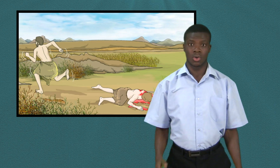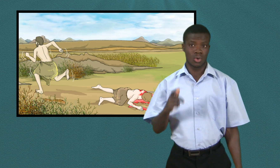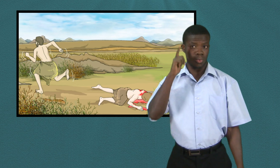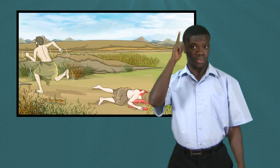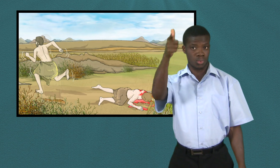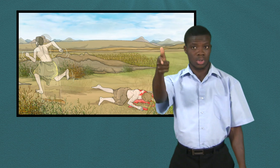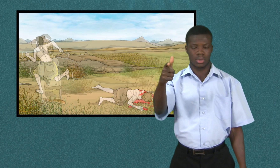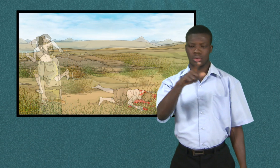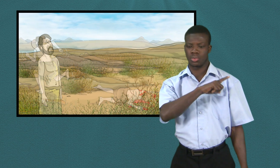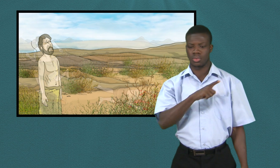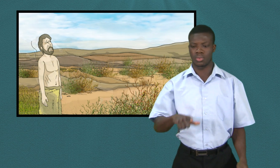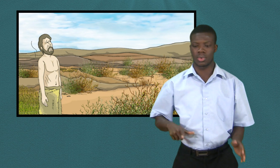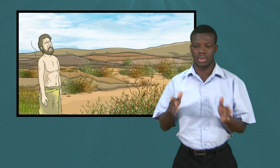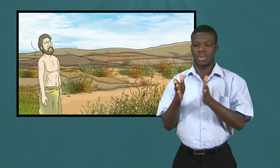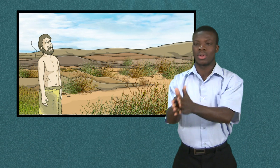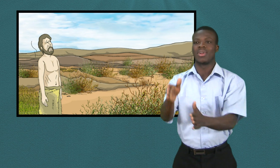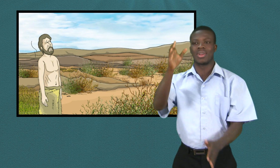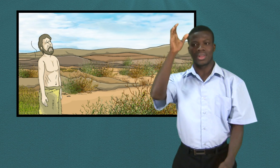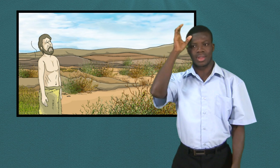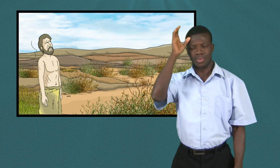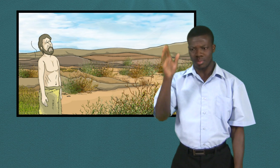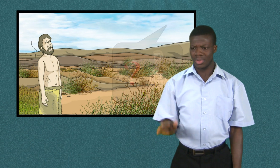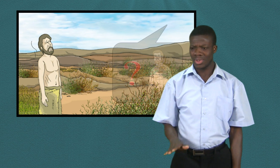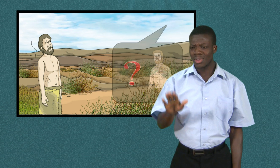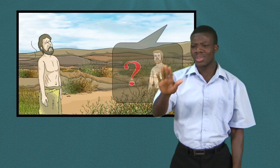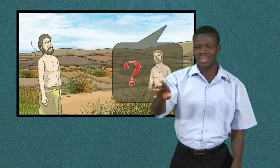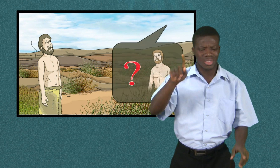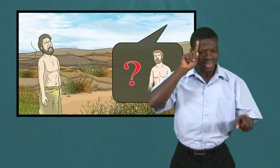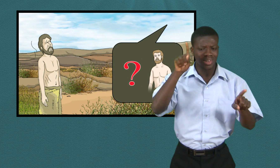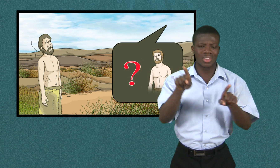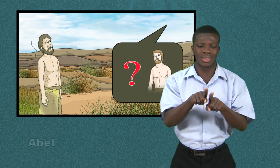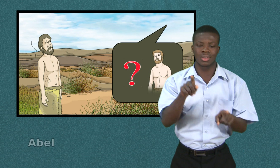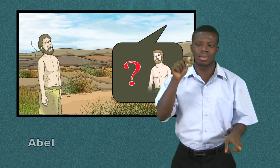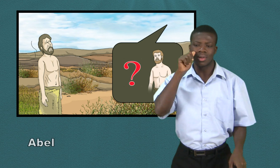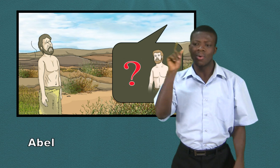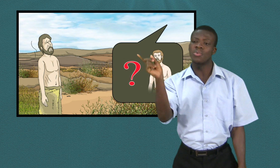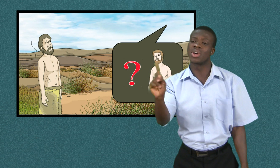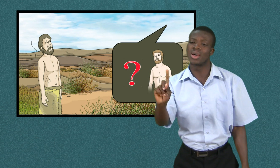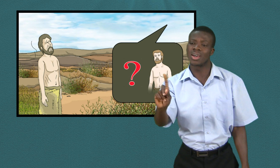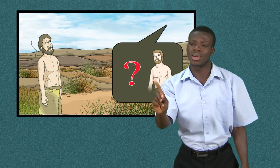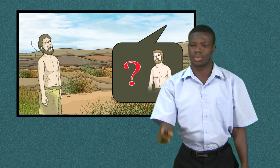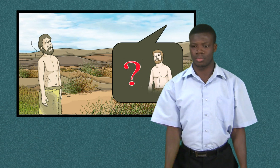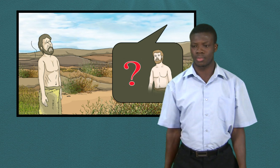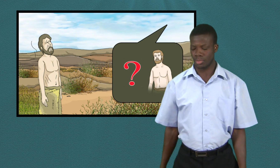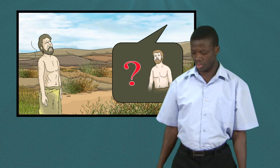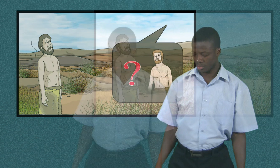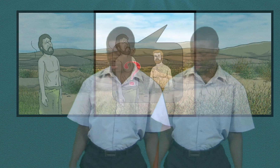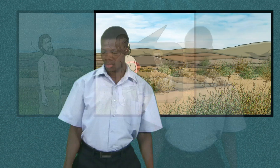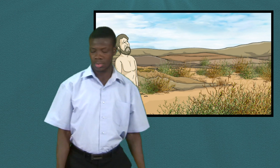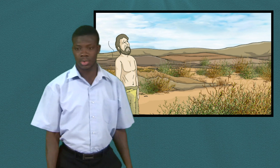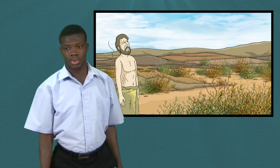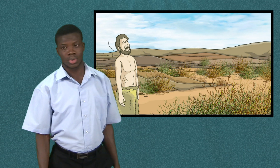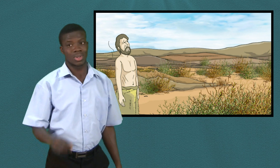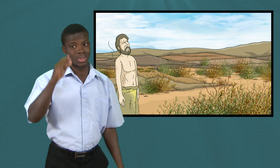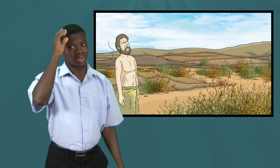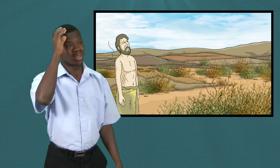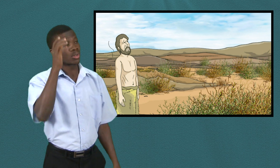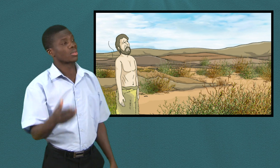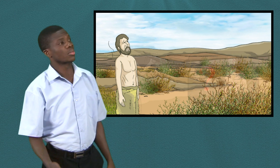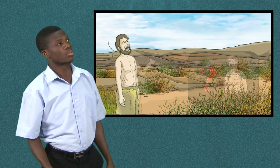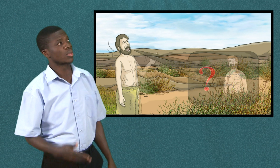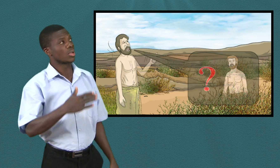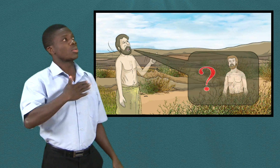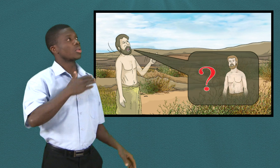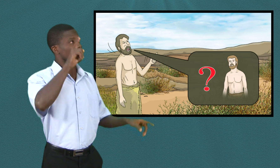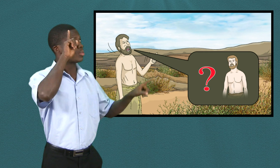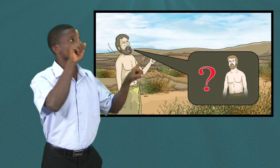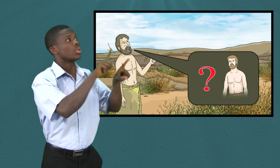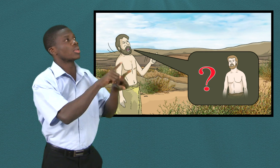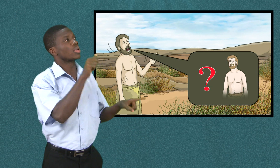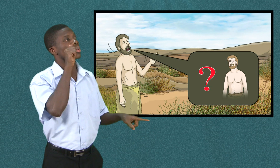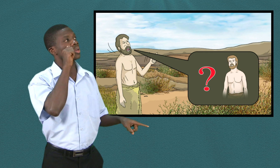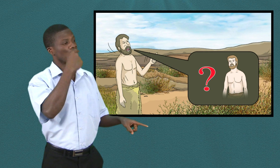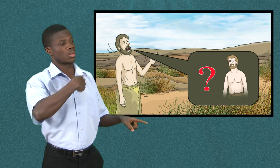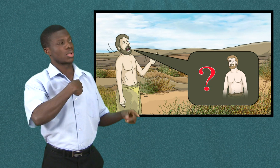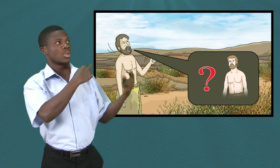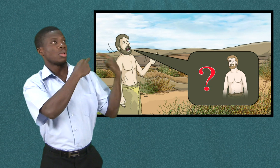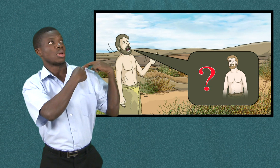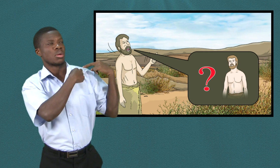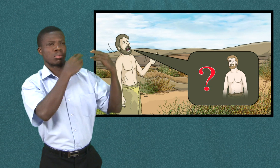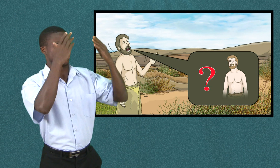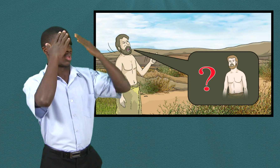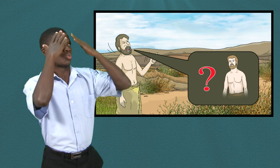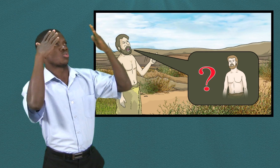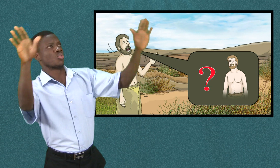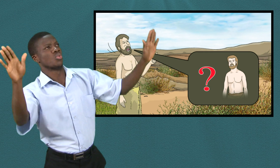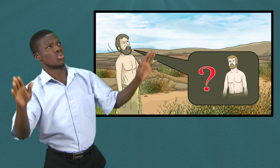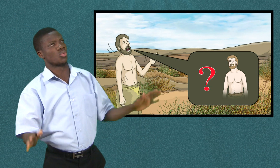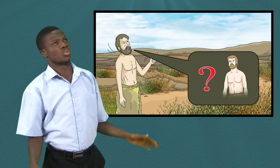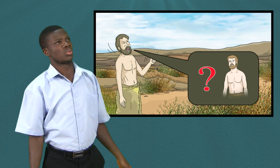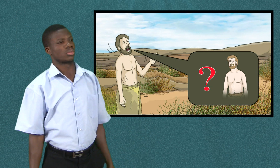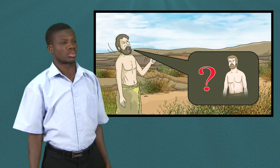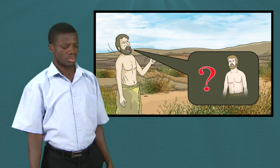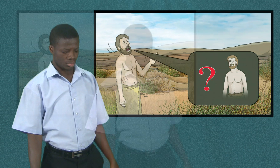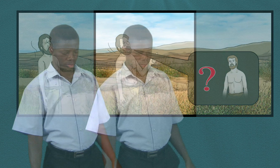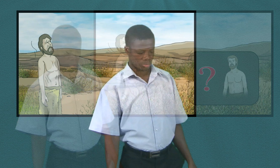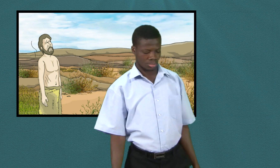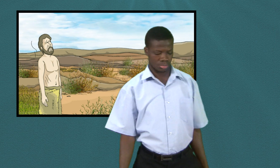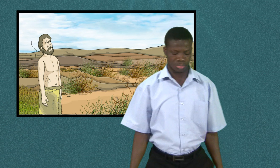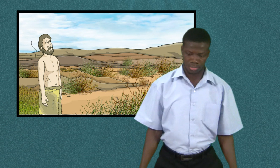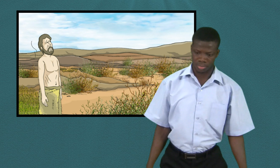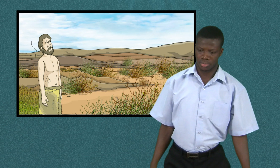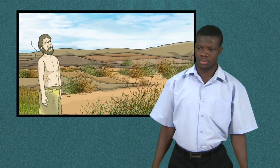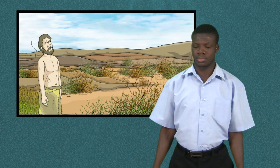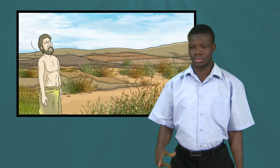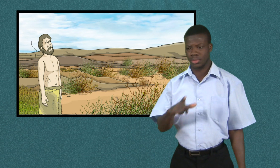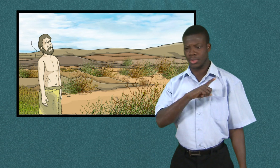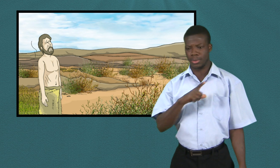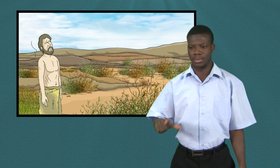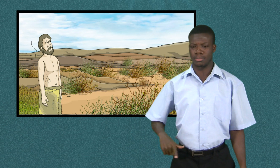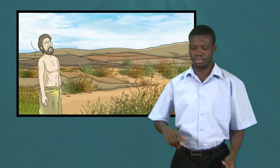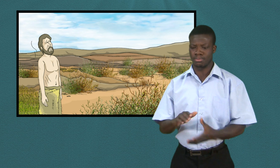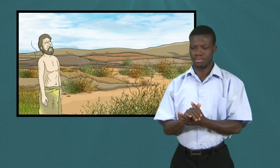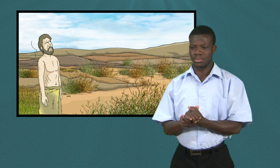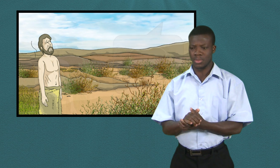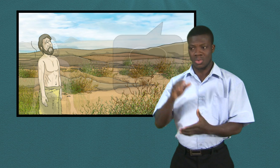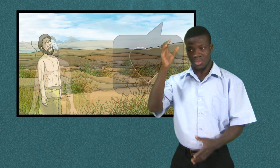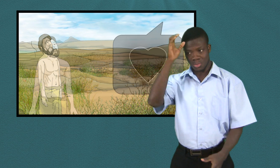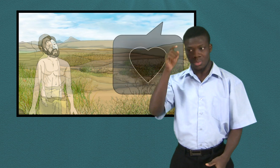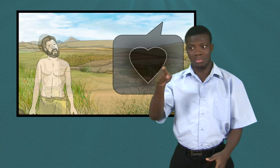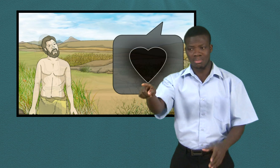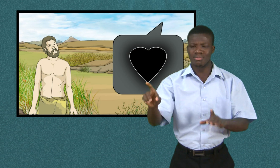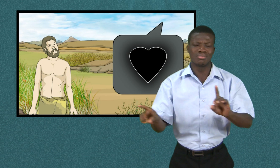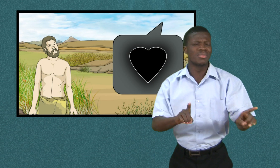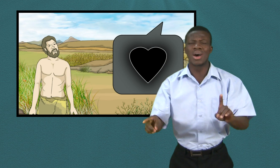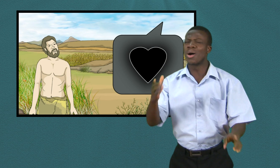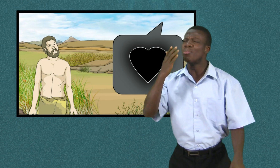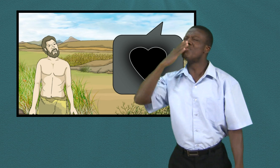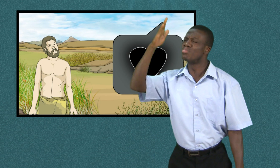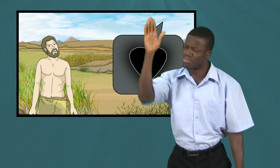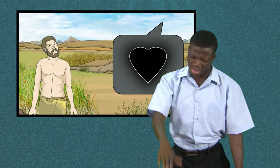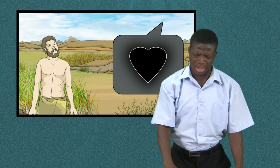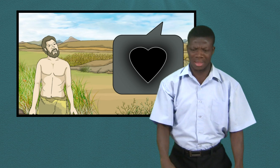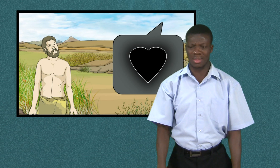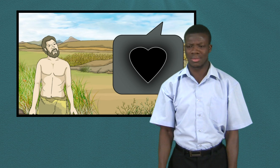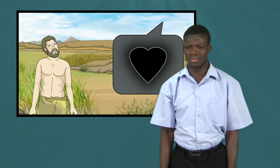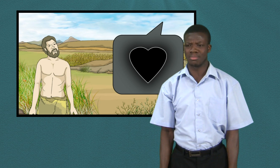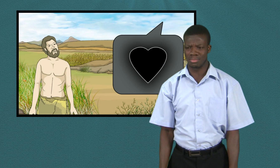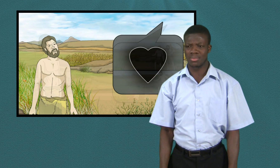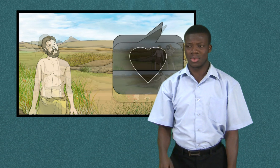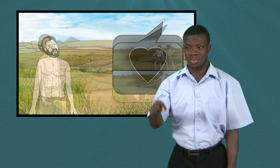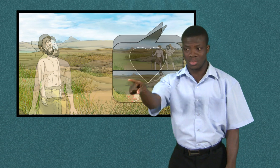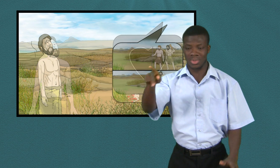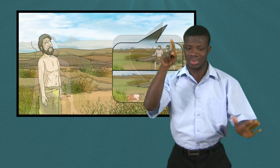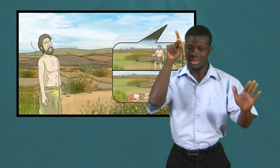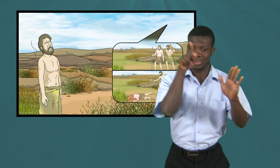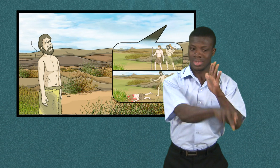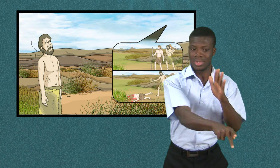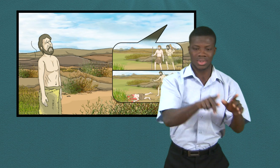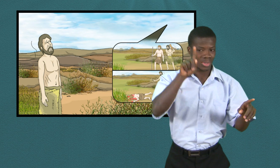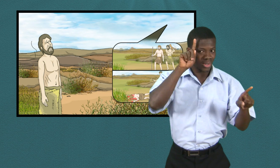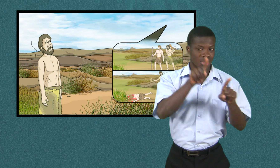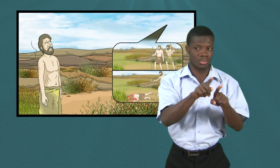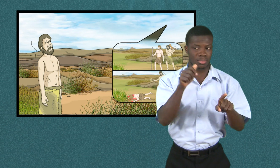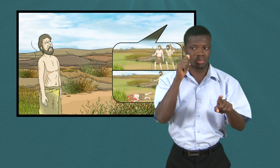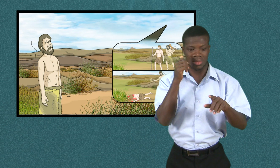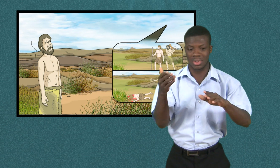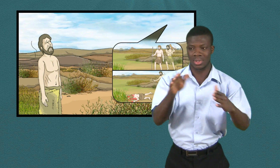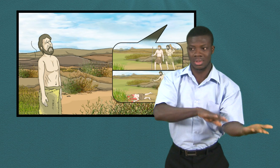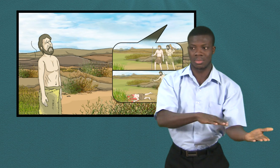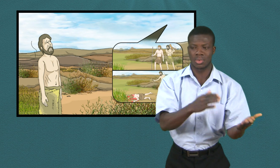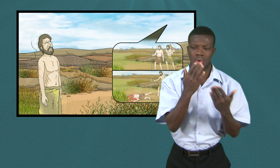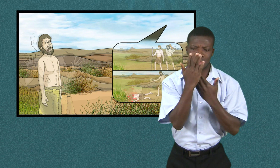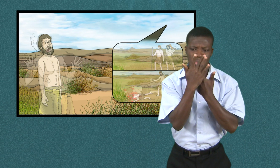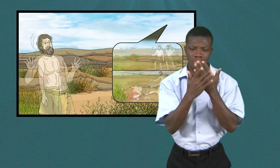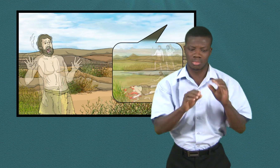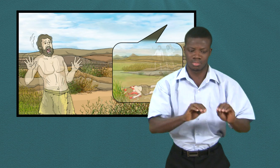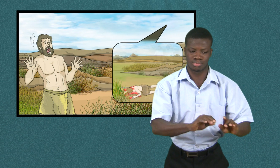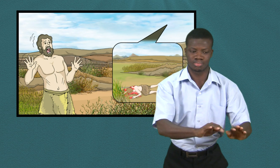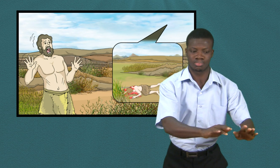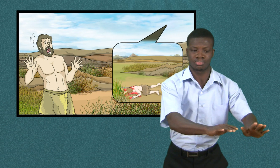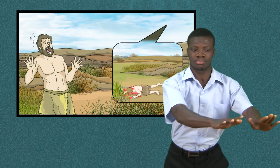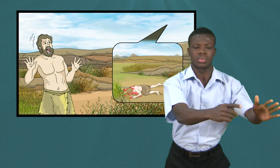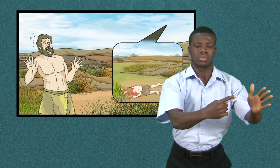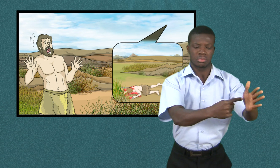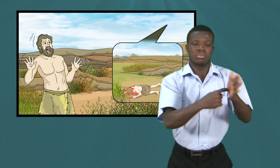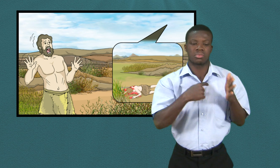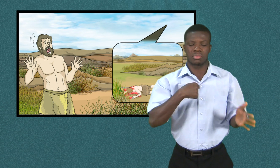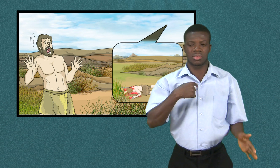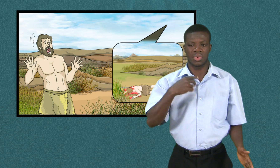And the LORD said to Cain, “Where is your brother Abel?” “I do not know!” he answered. “Am I my brother’s keeper?” “What have you done?” replied the LORD.